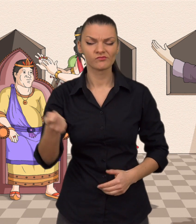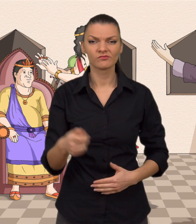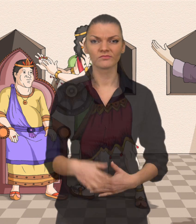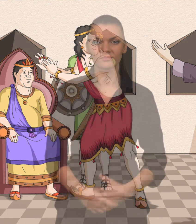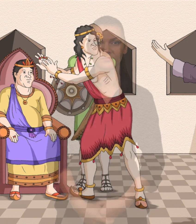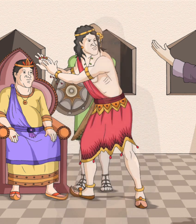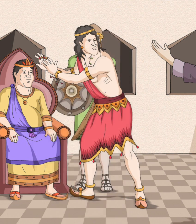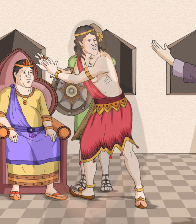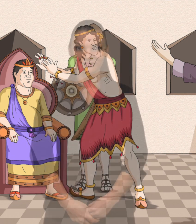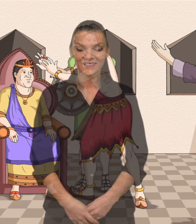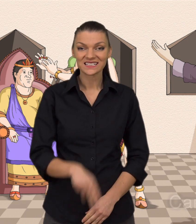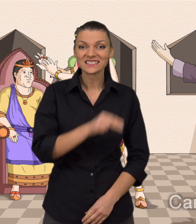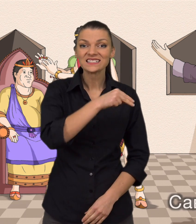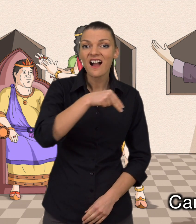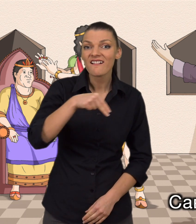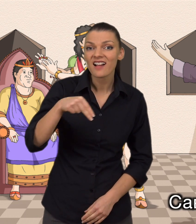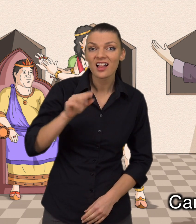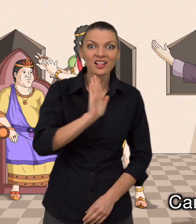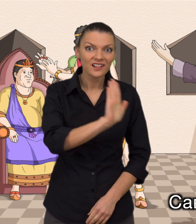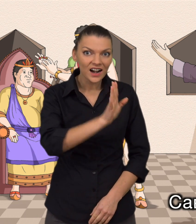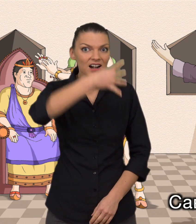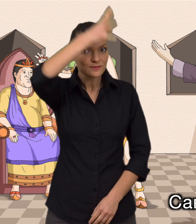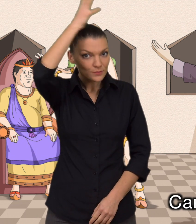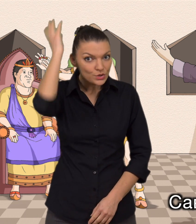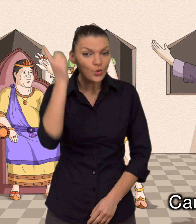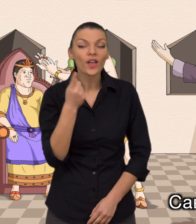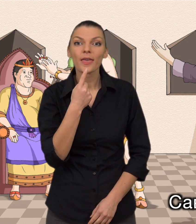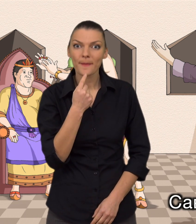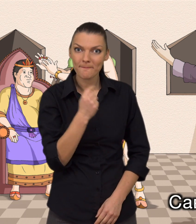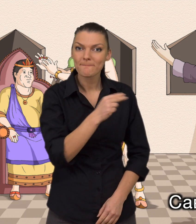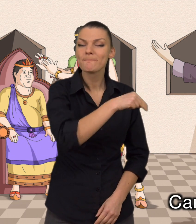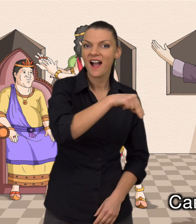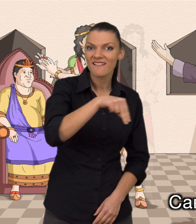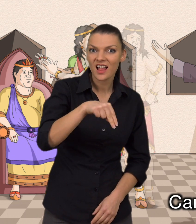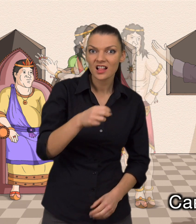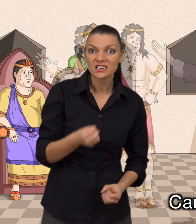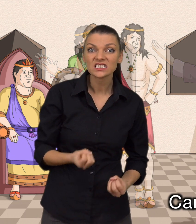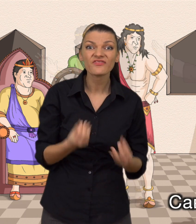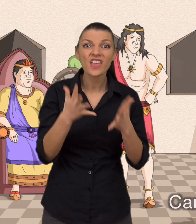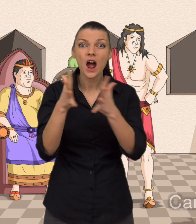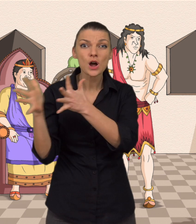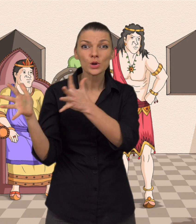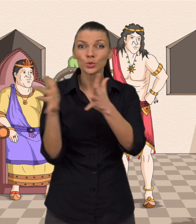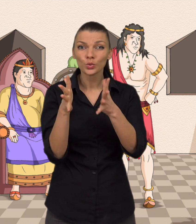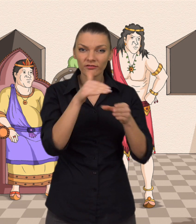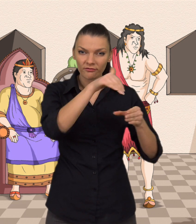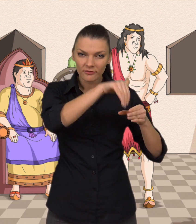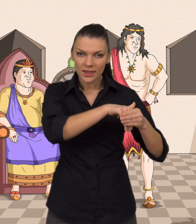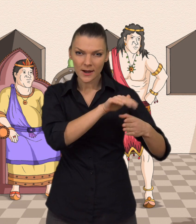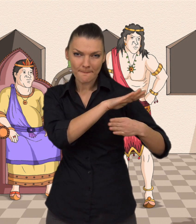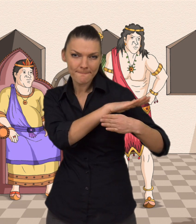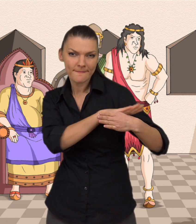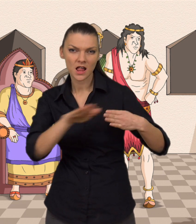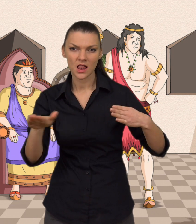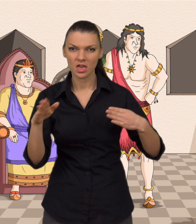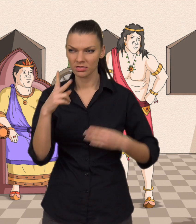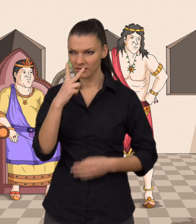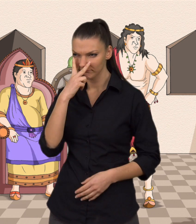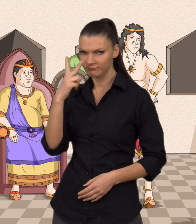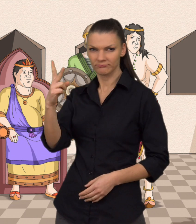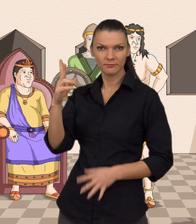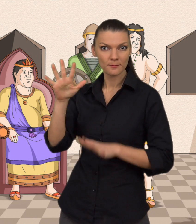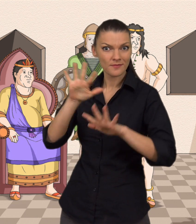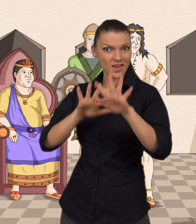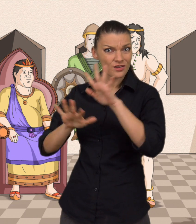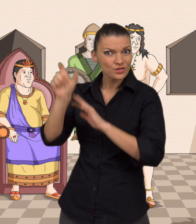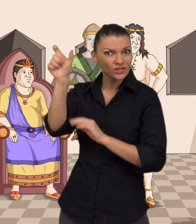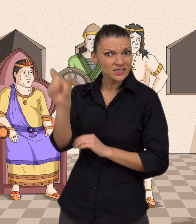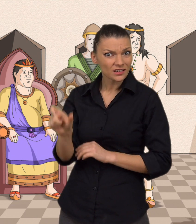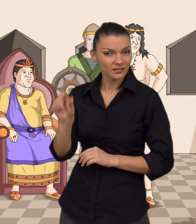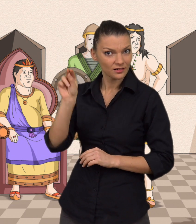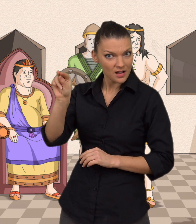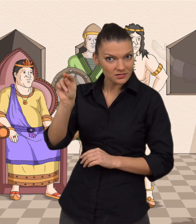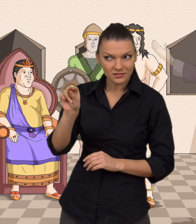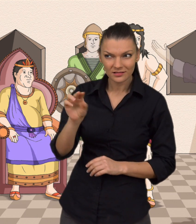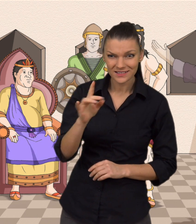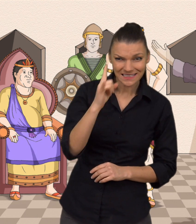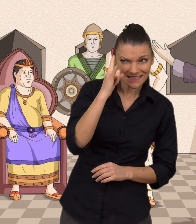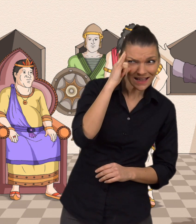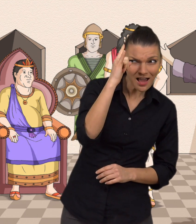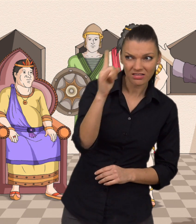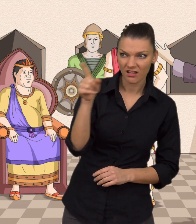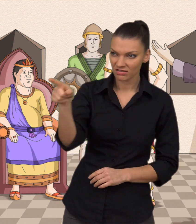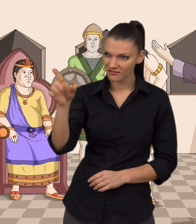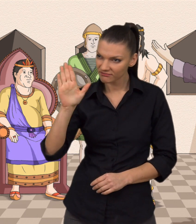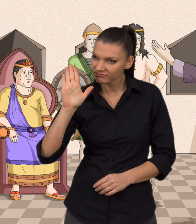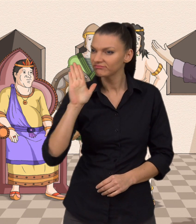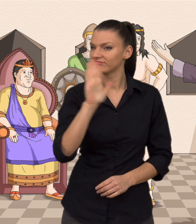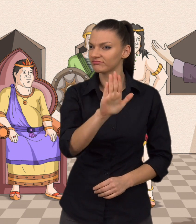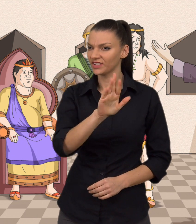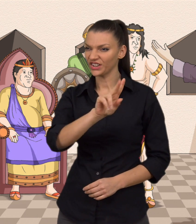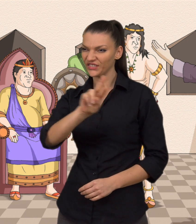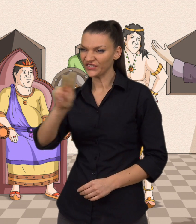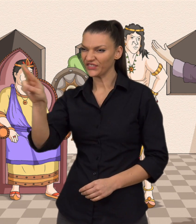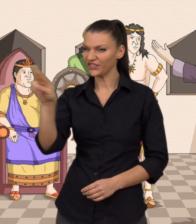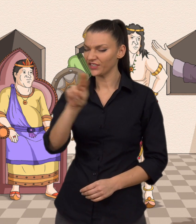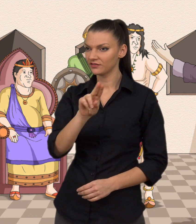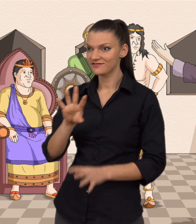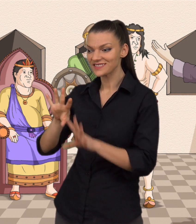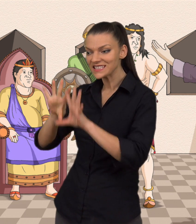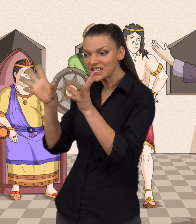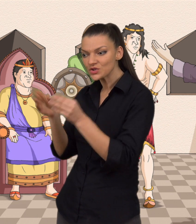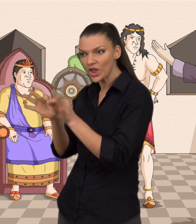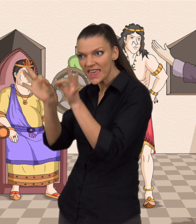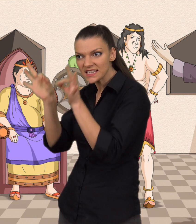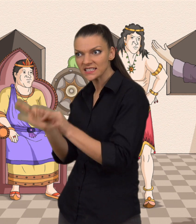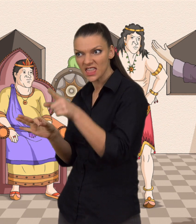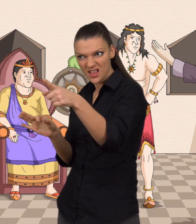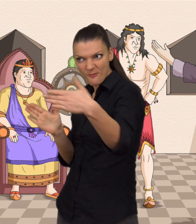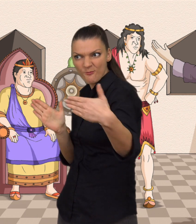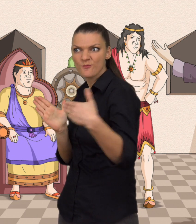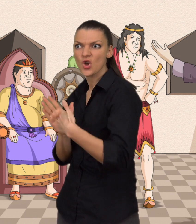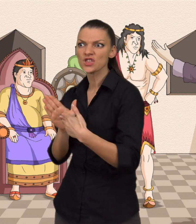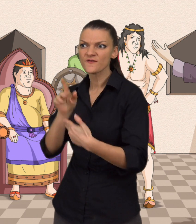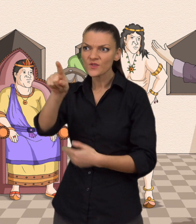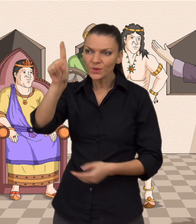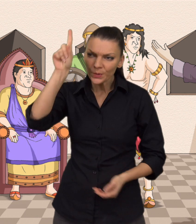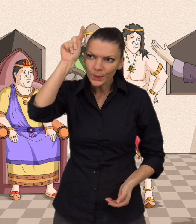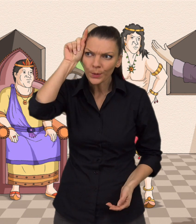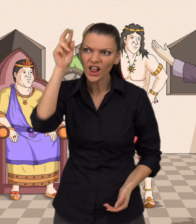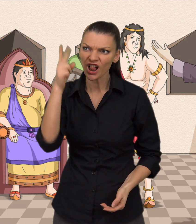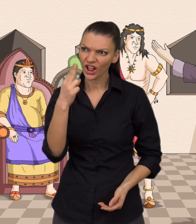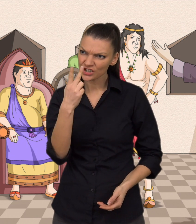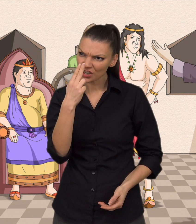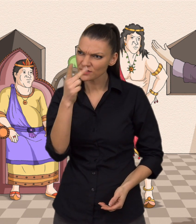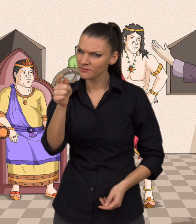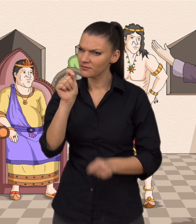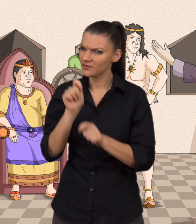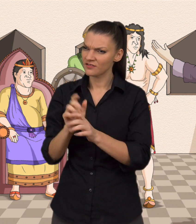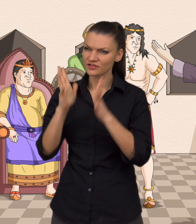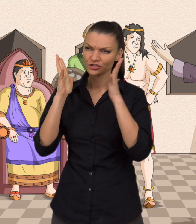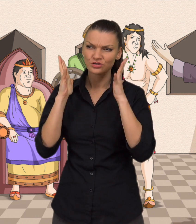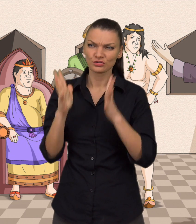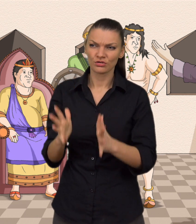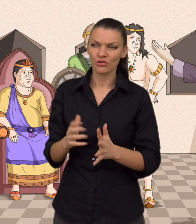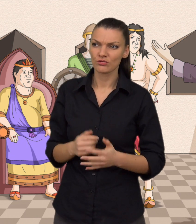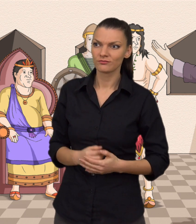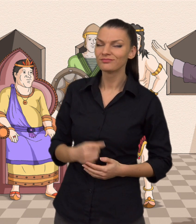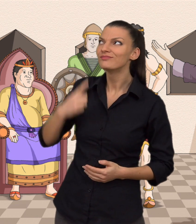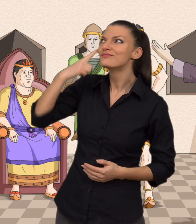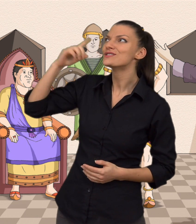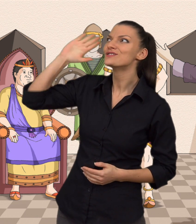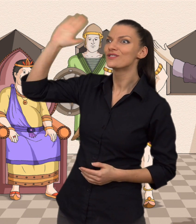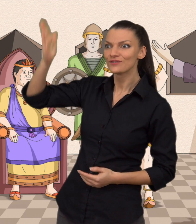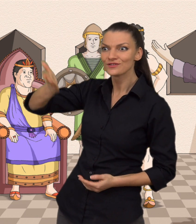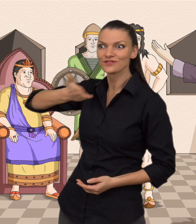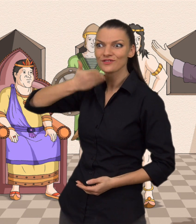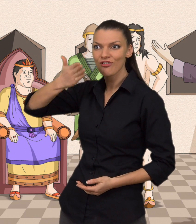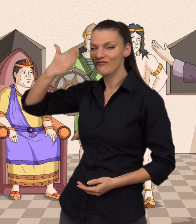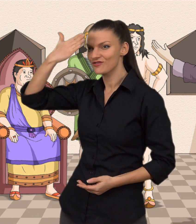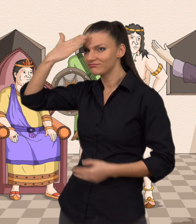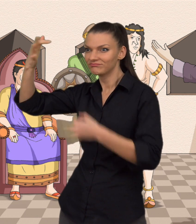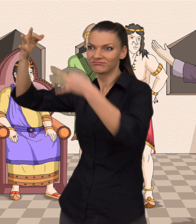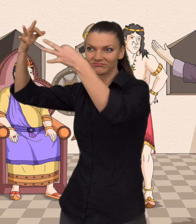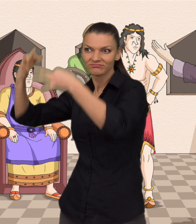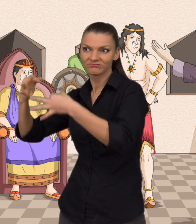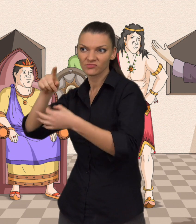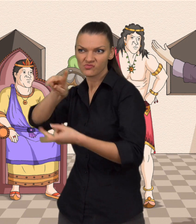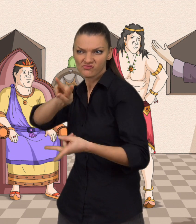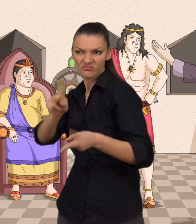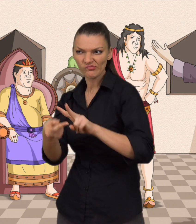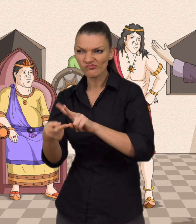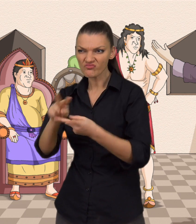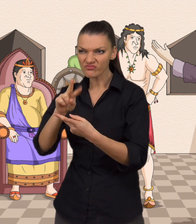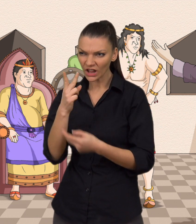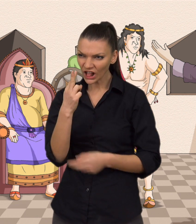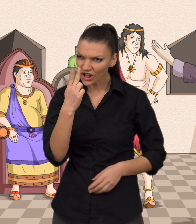Then Saul, who was also called Paul, filled with the Holy Spirit, looked directly at Elymas and said, “O child of the devil and enemy of all righteousness, you are full of all kinds of deceit and trickery!